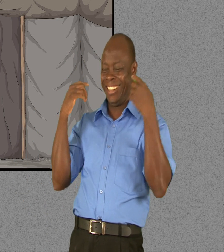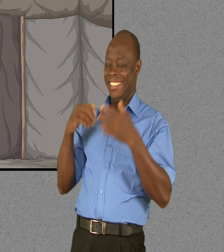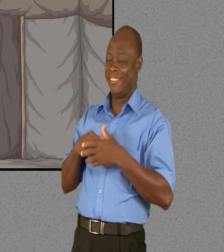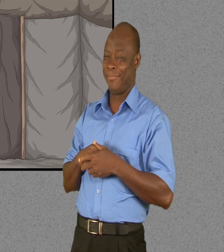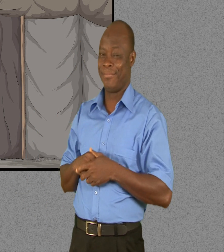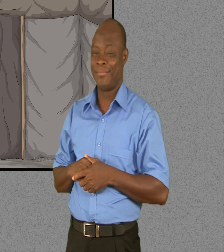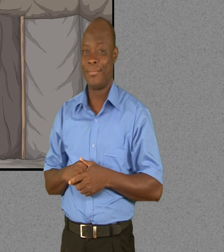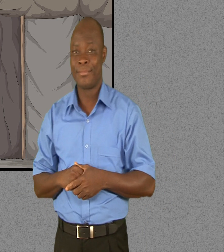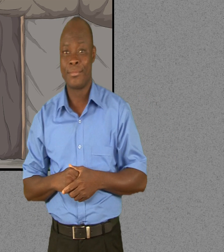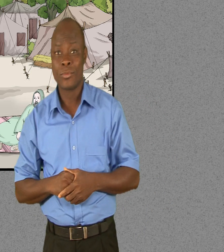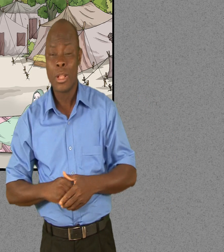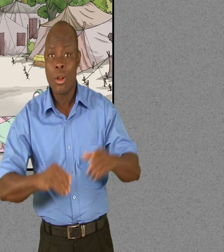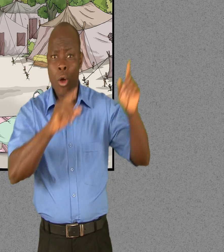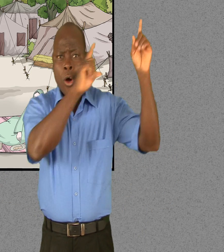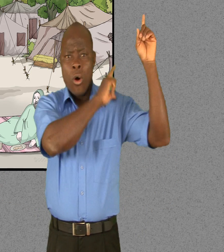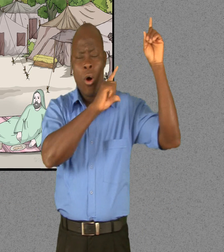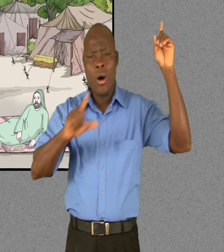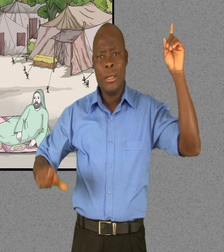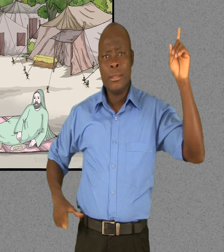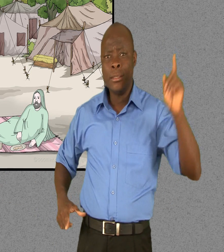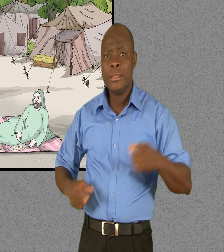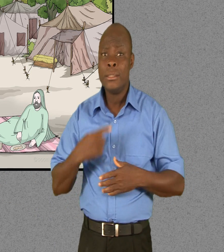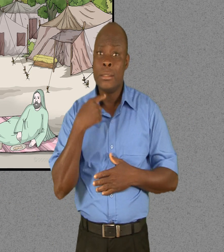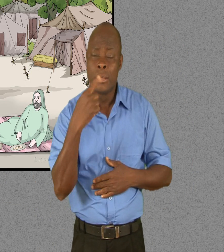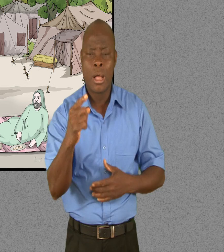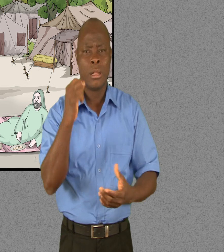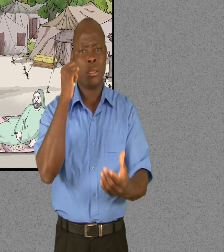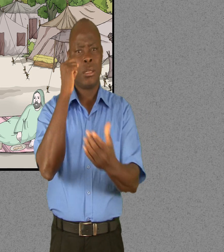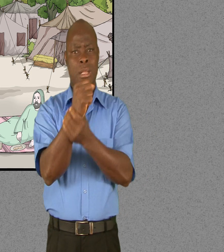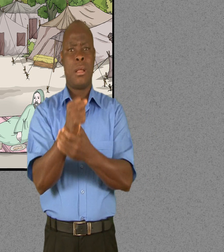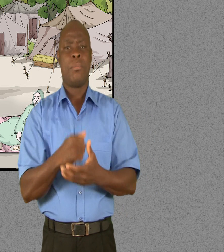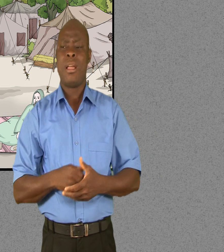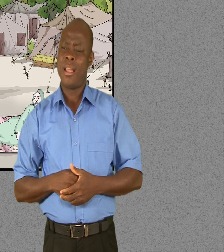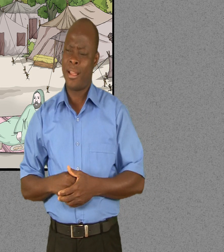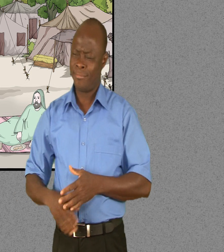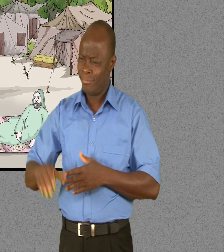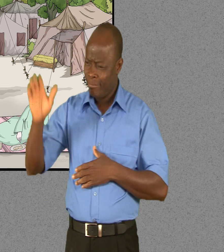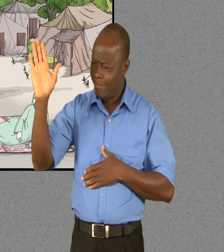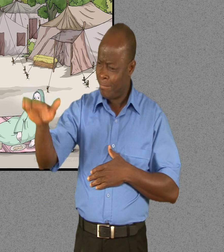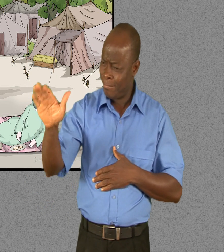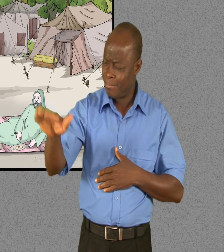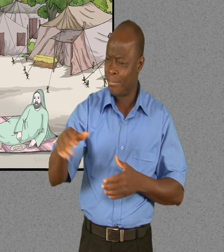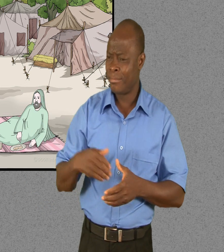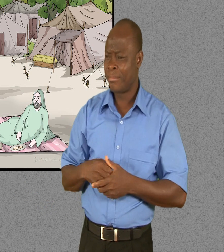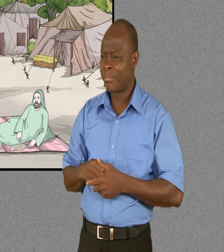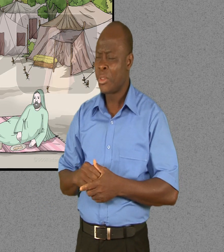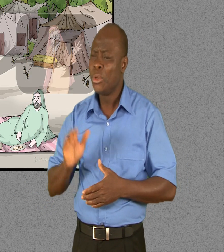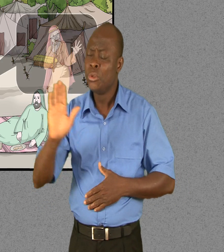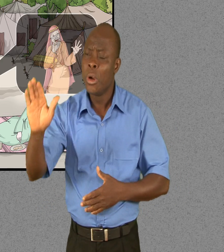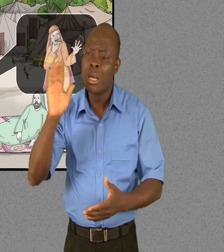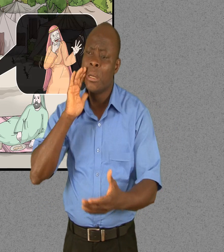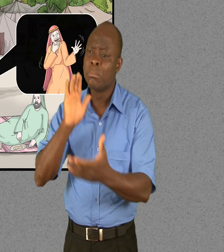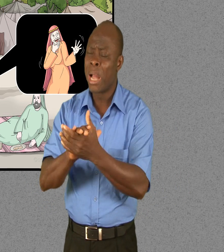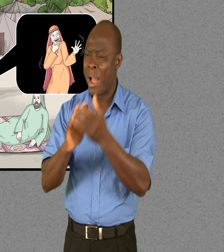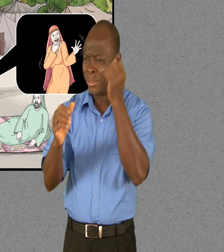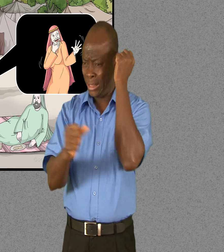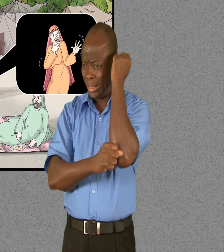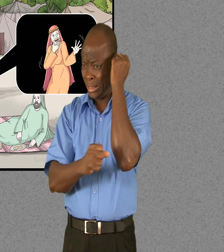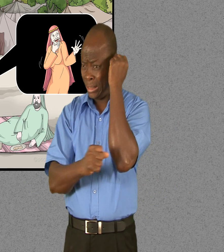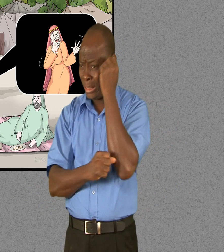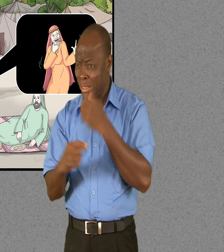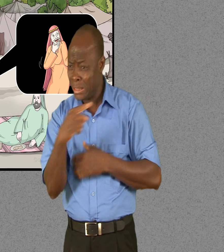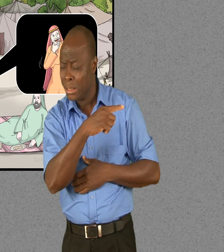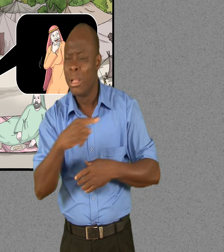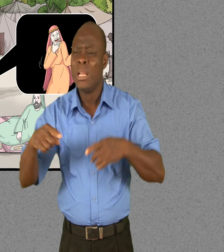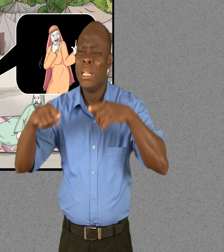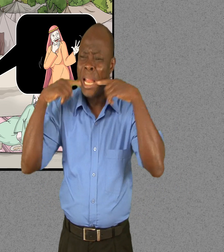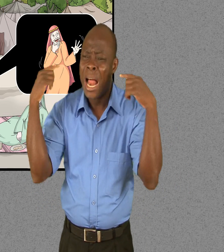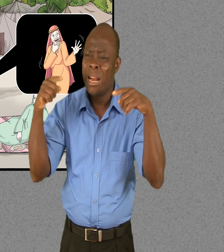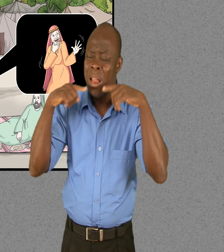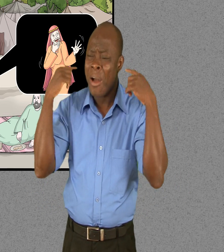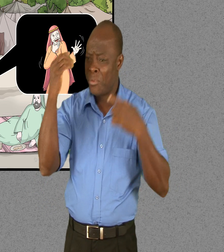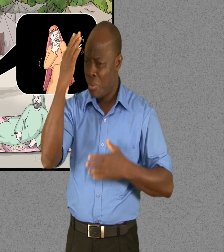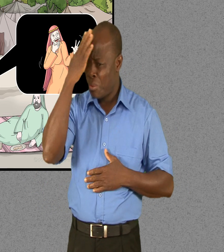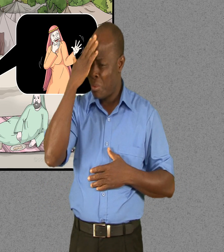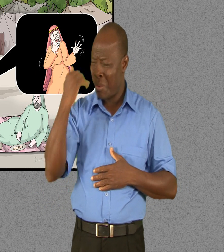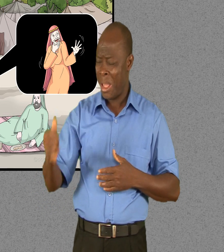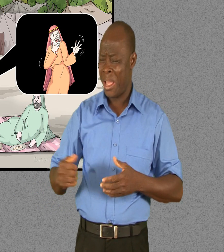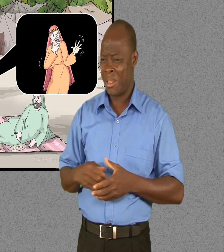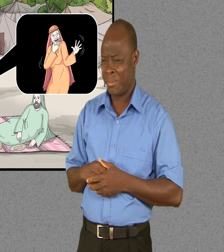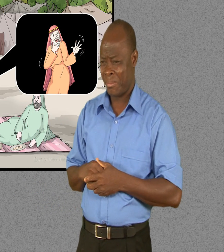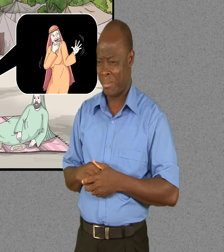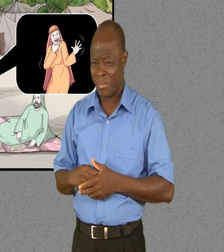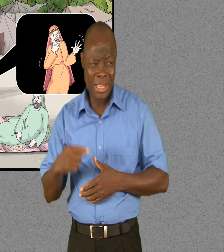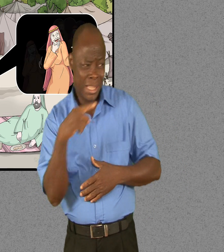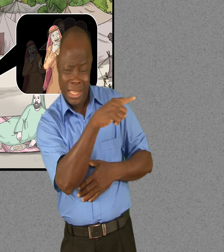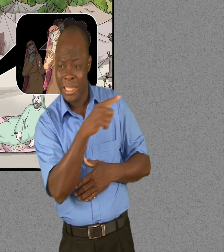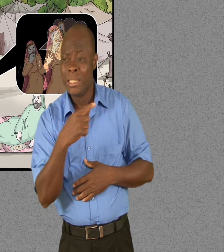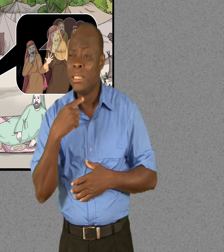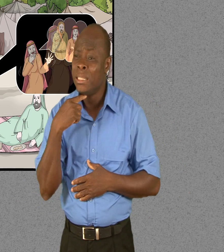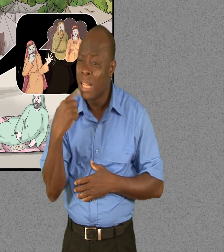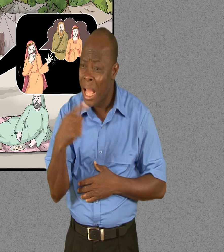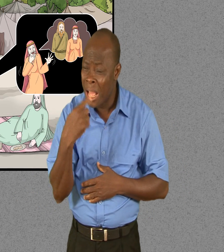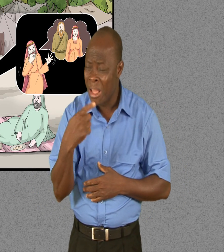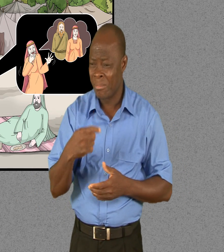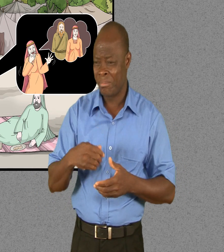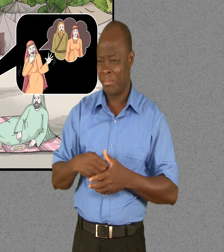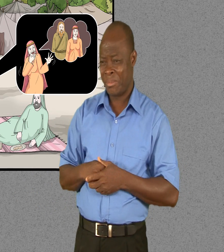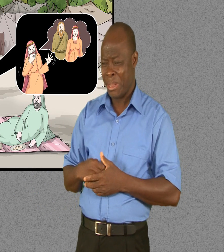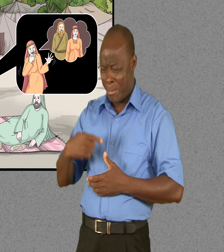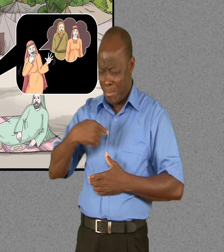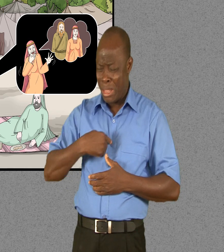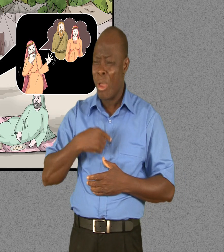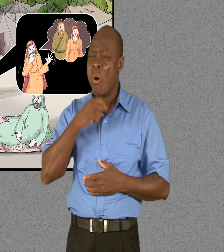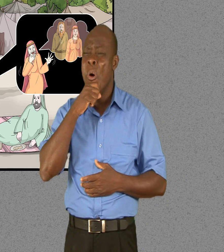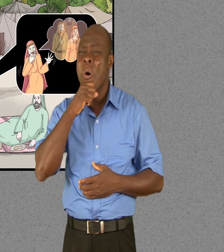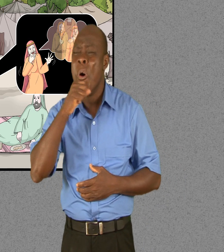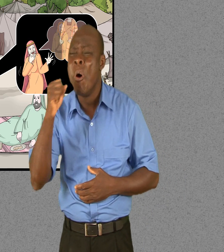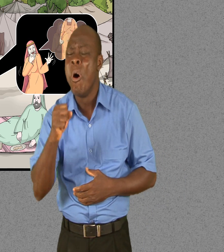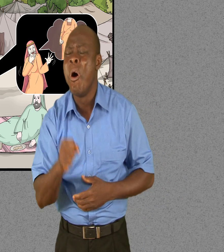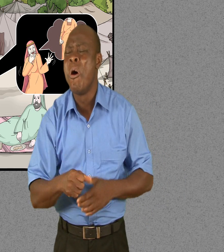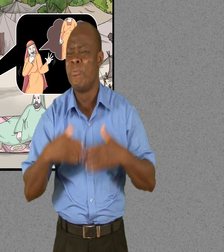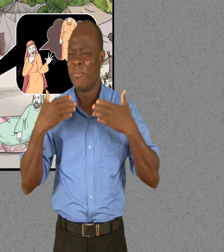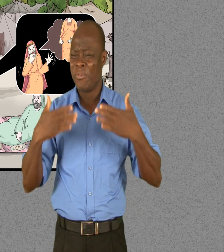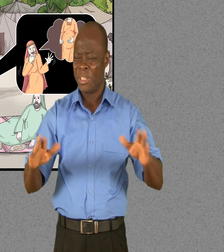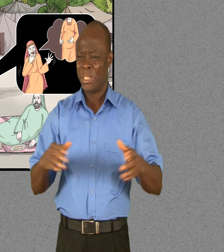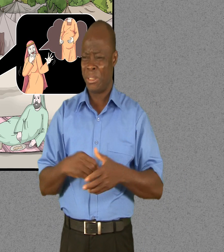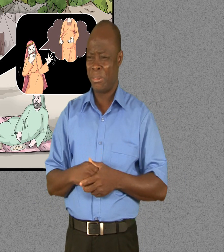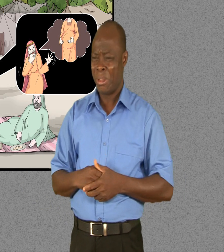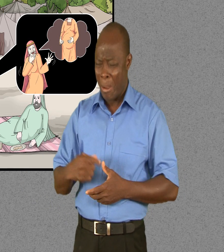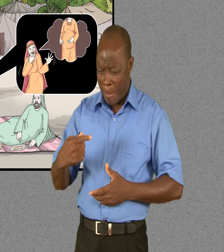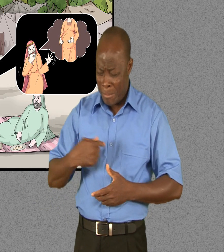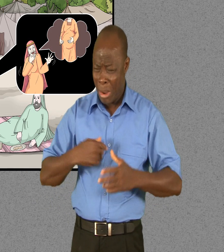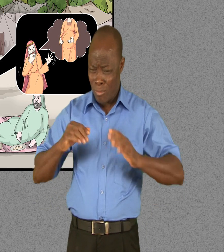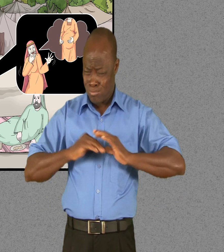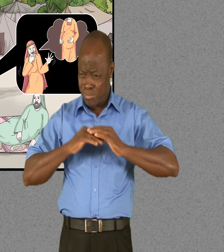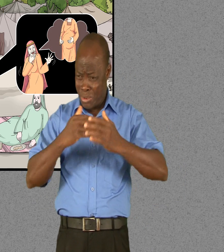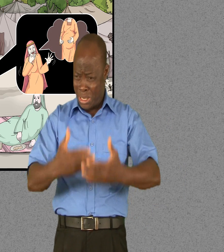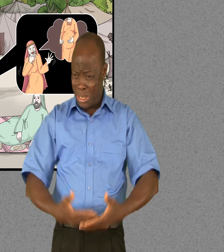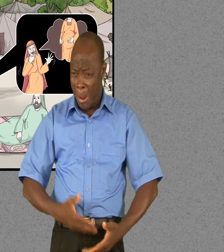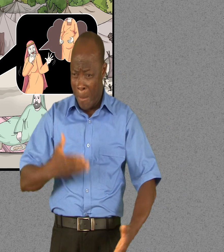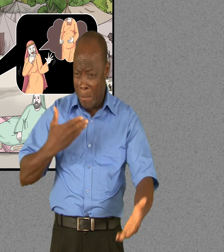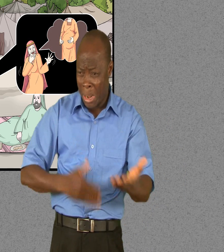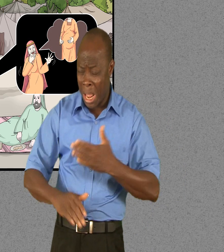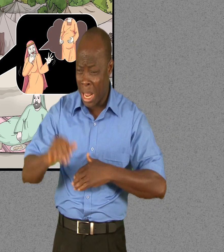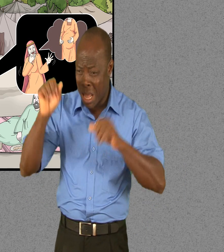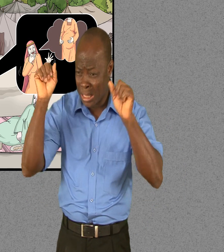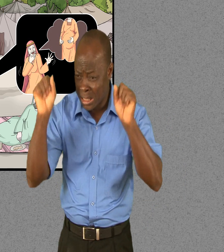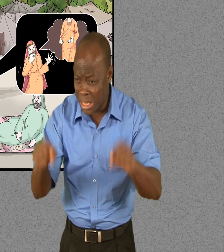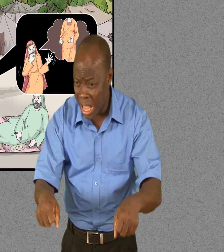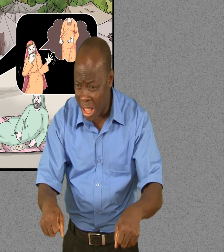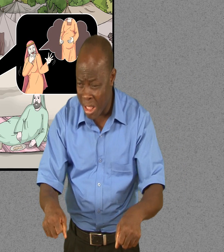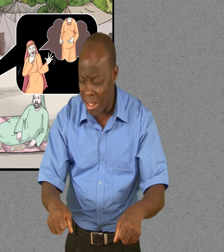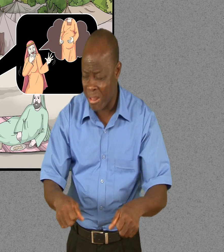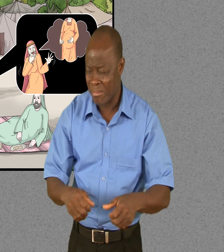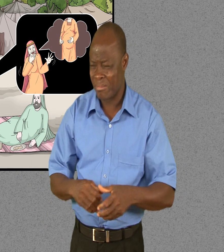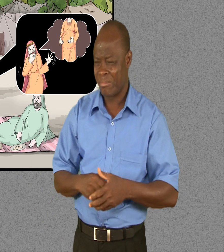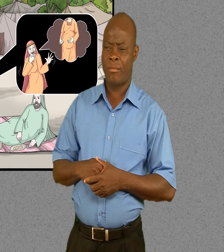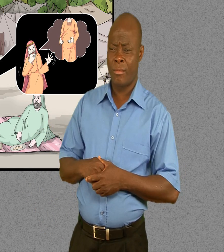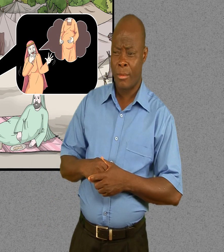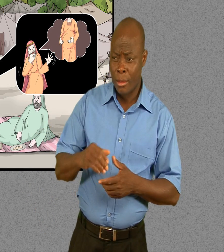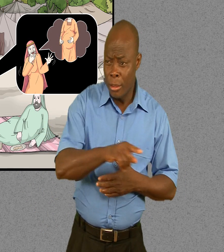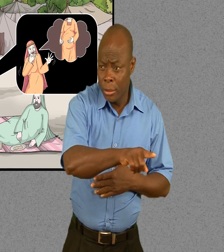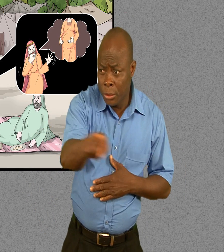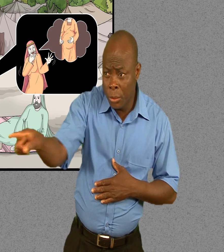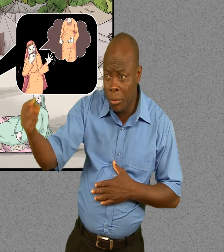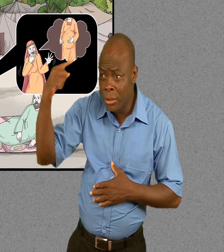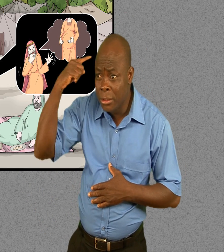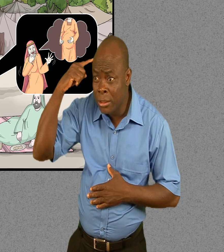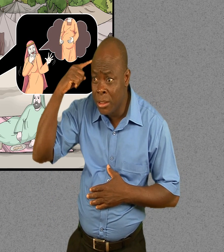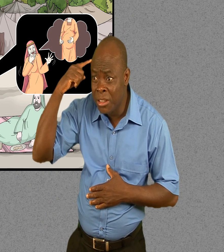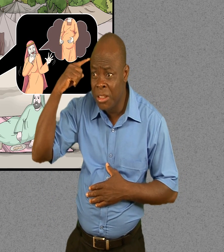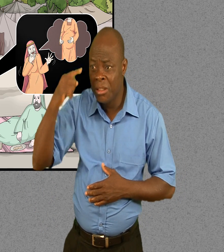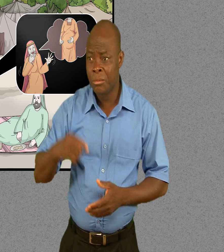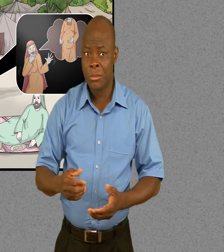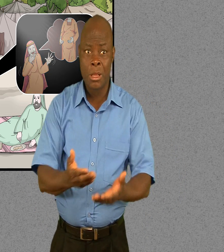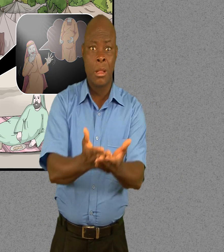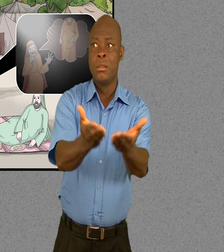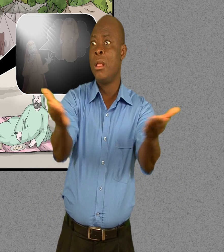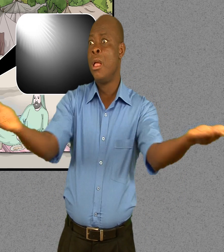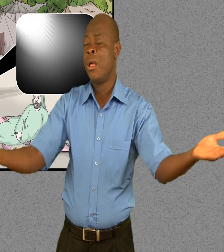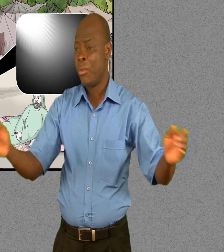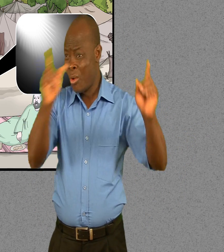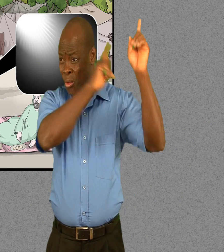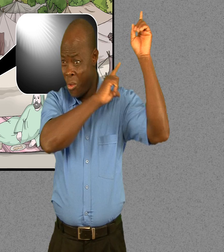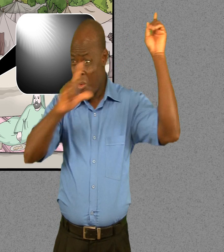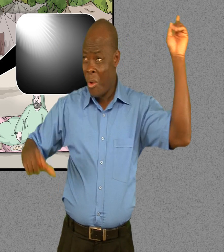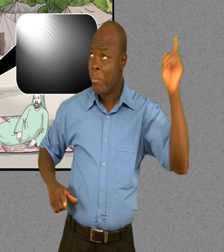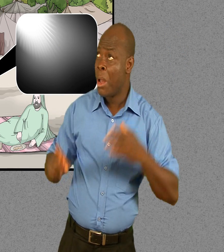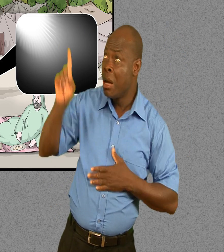And the LORD asked Abraham, “Why did Sarah laugh and say, ‘Can I really bear a child when I am old?’